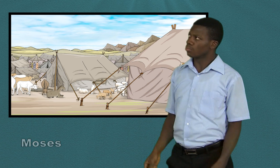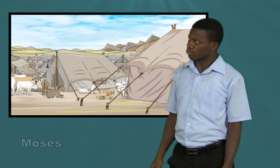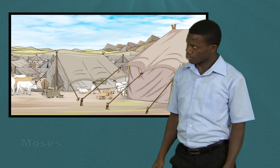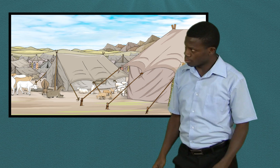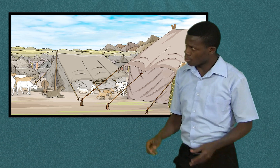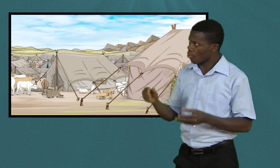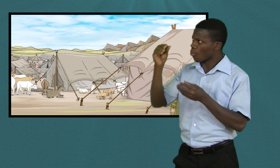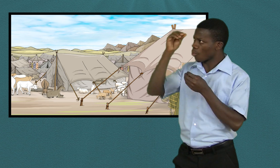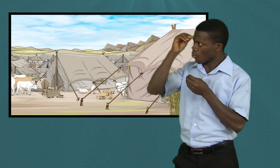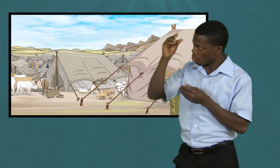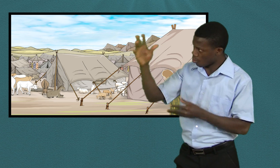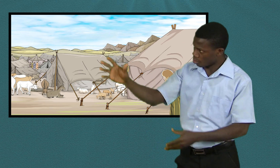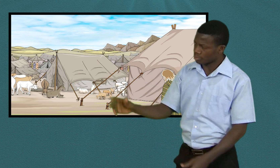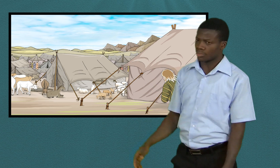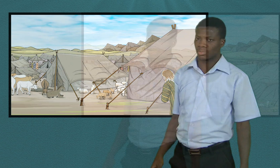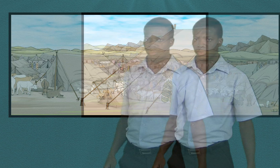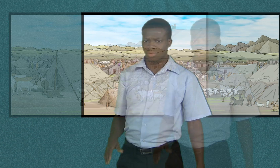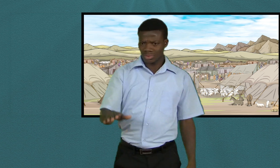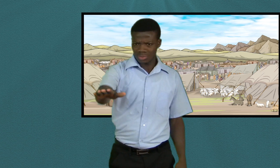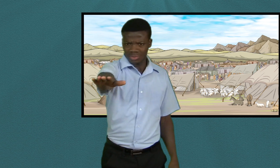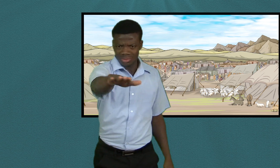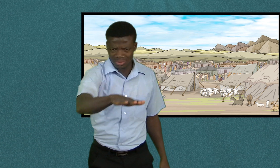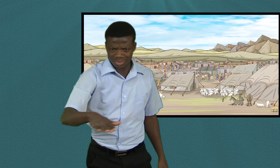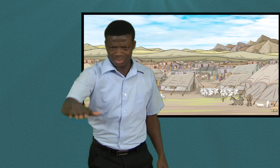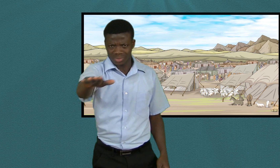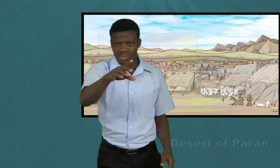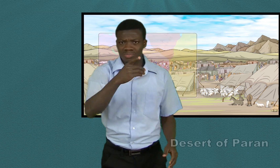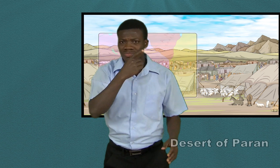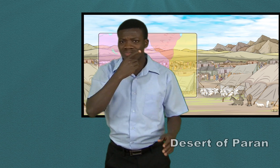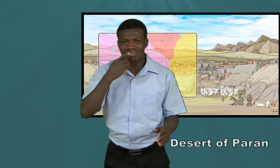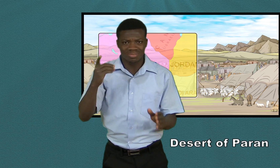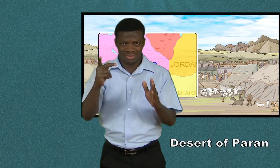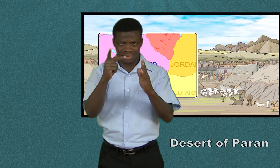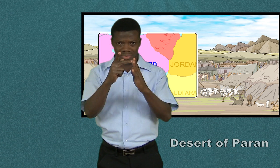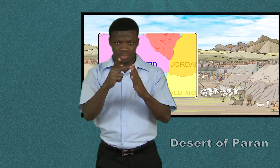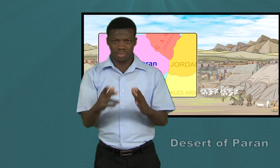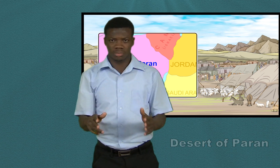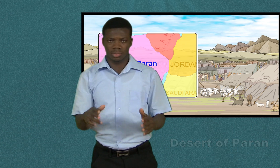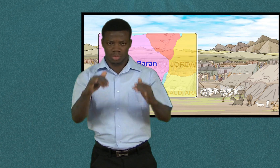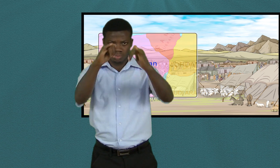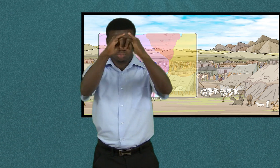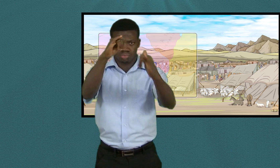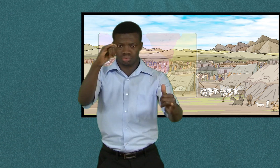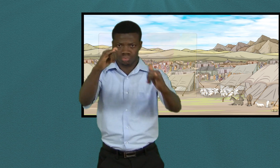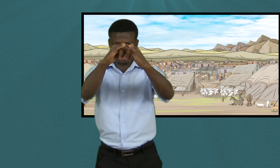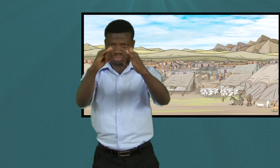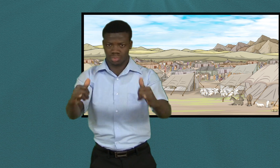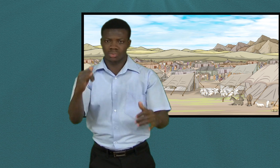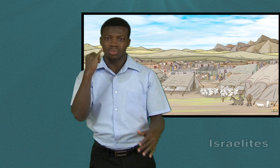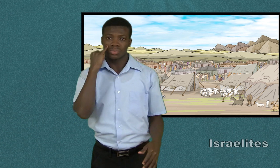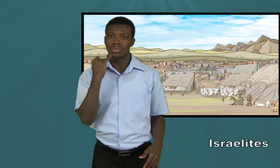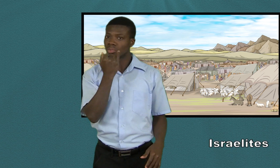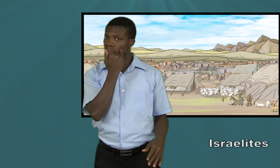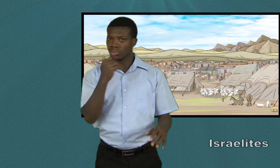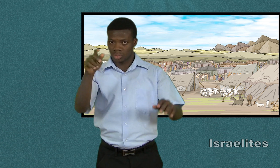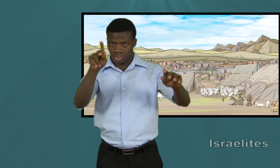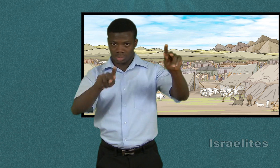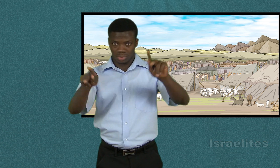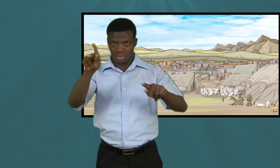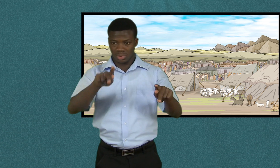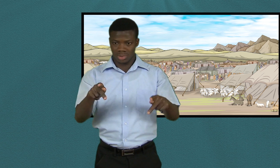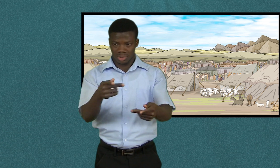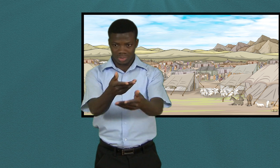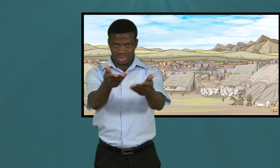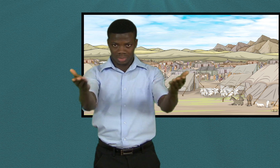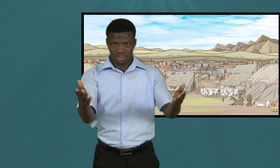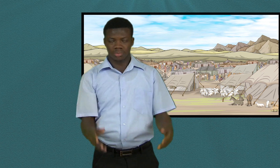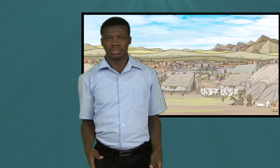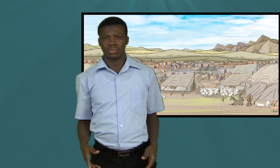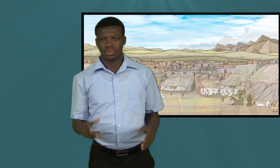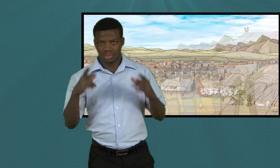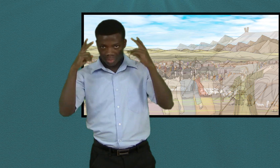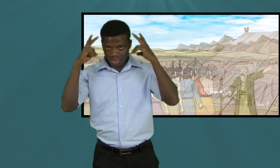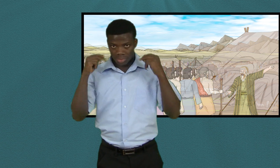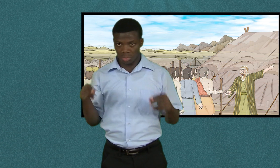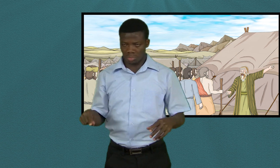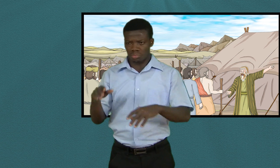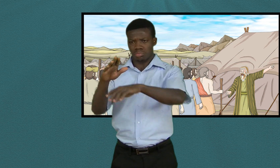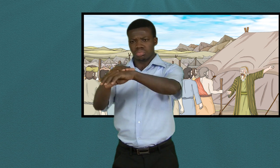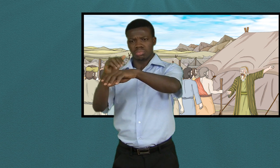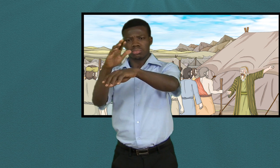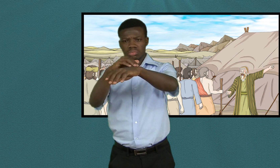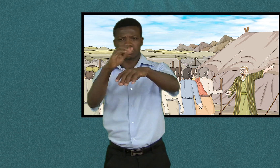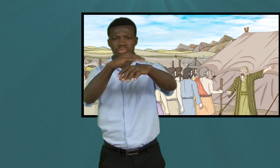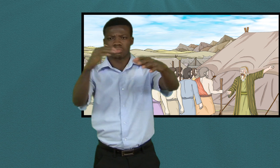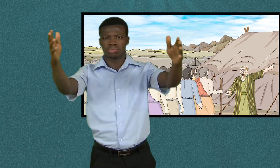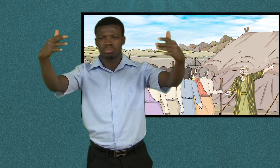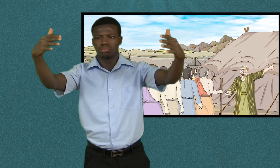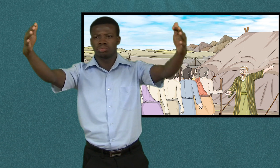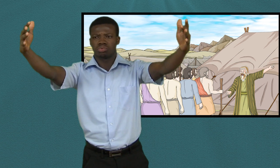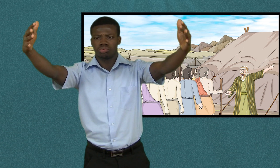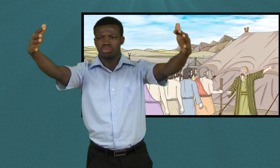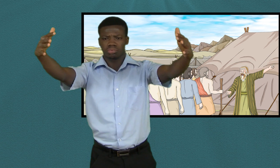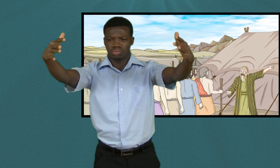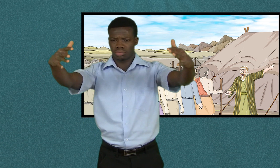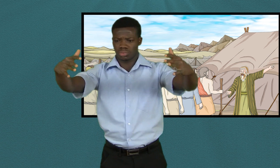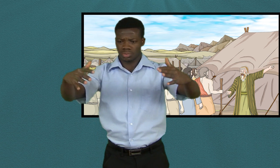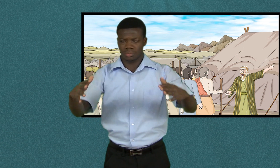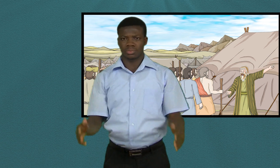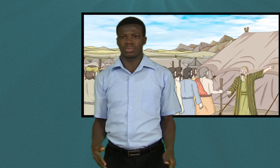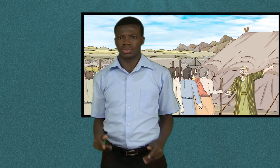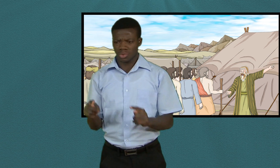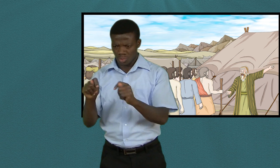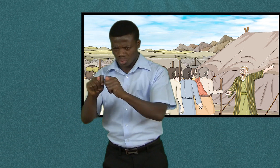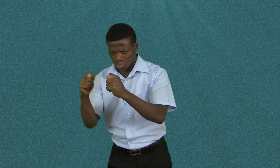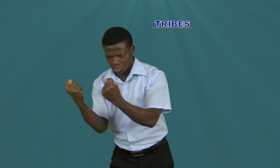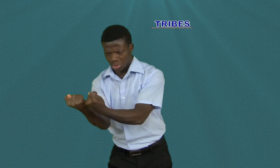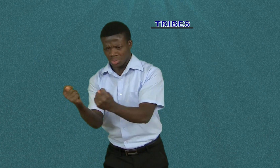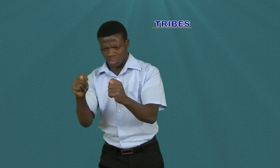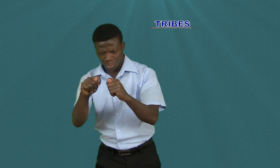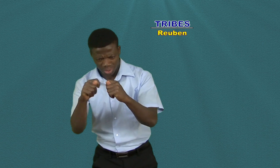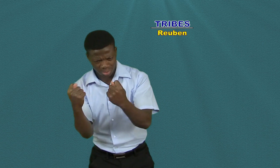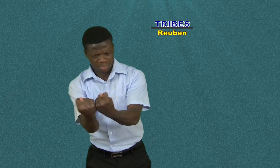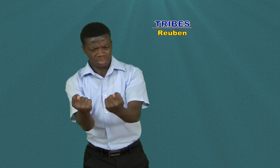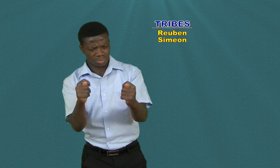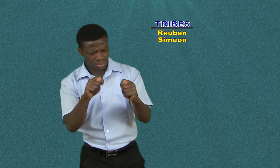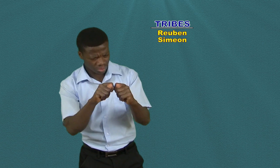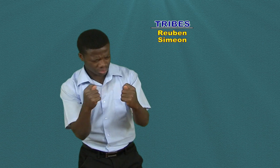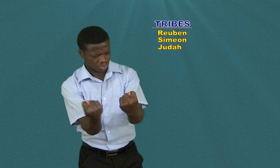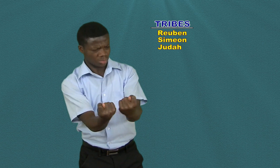So at the consent of the LORD, Moses sent them out from the Wilderness of Paran.